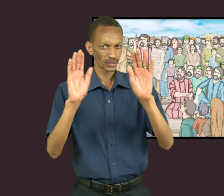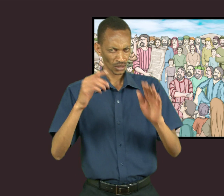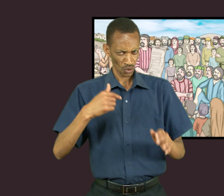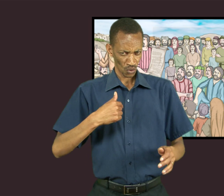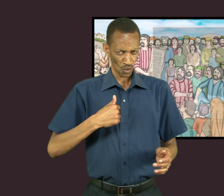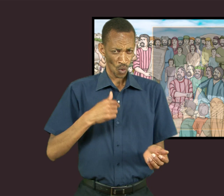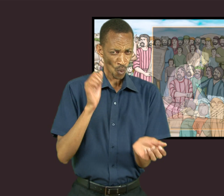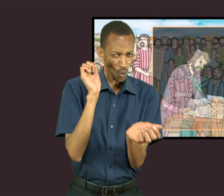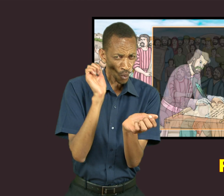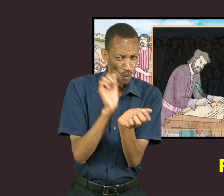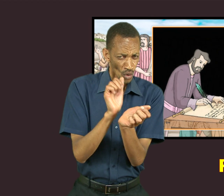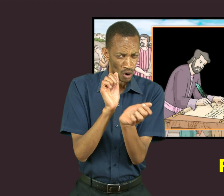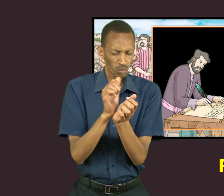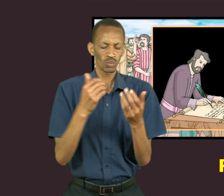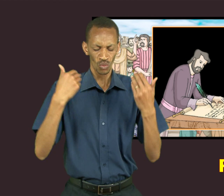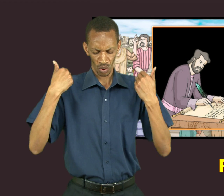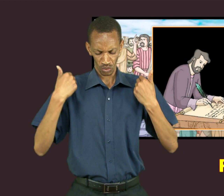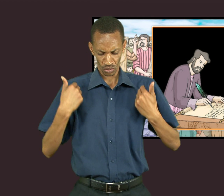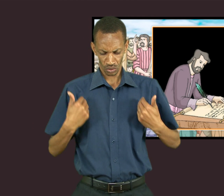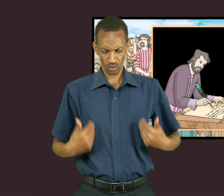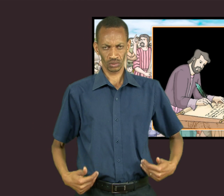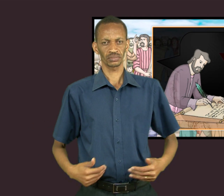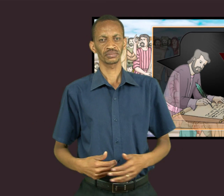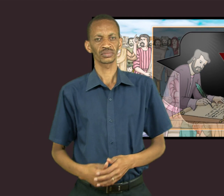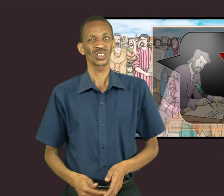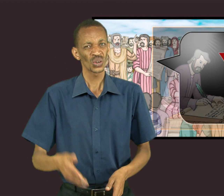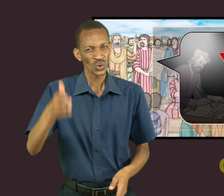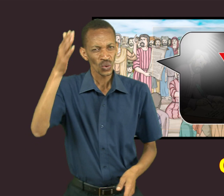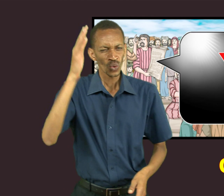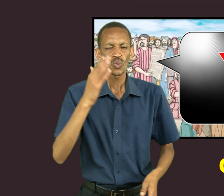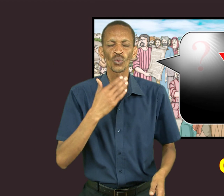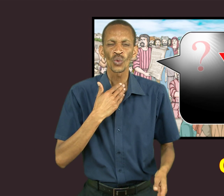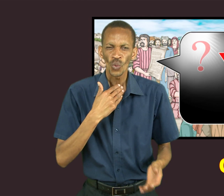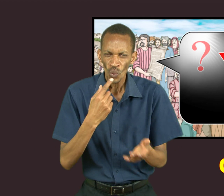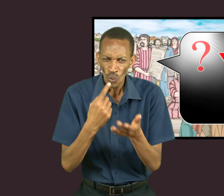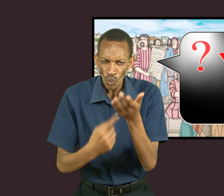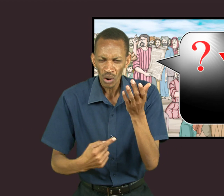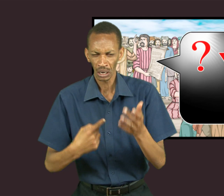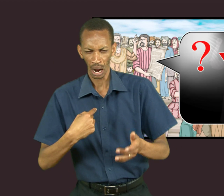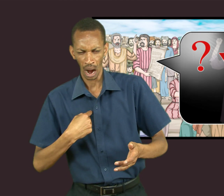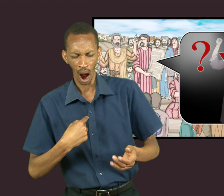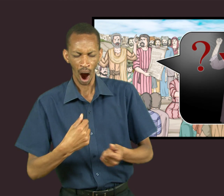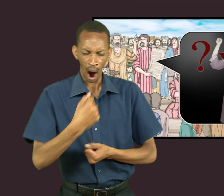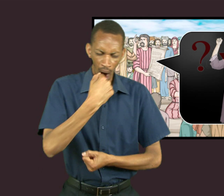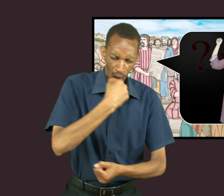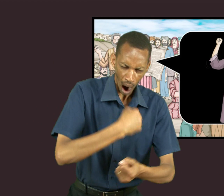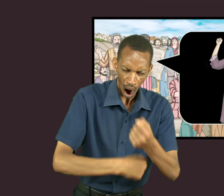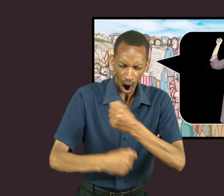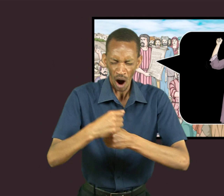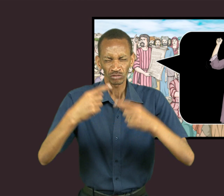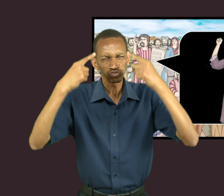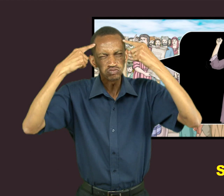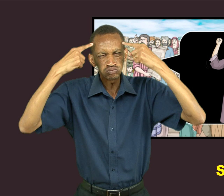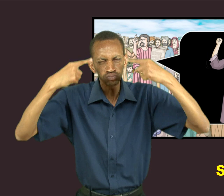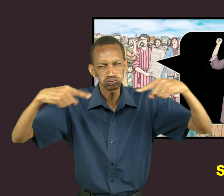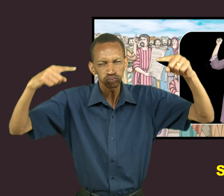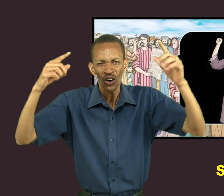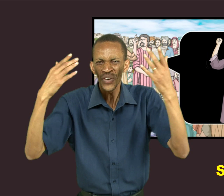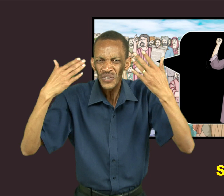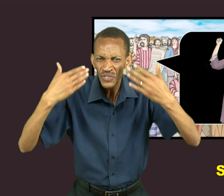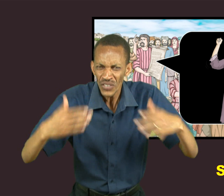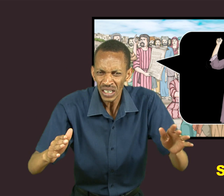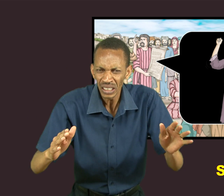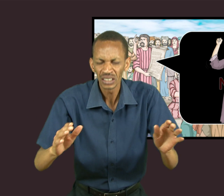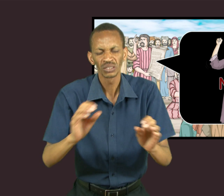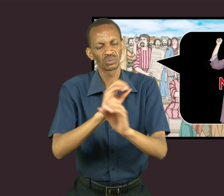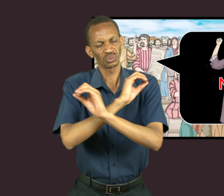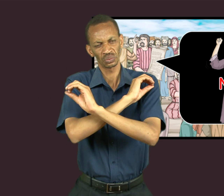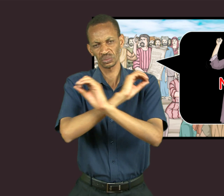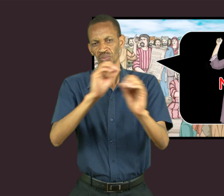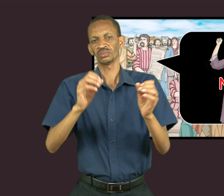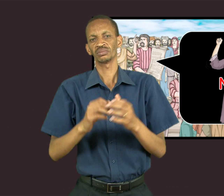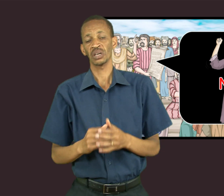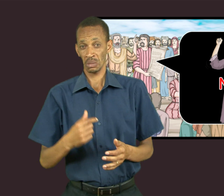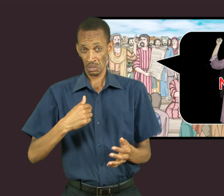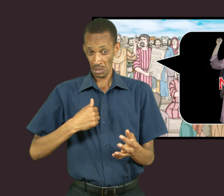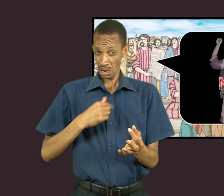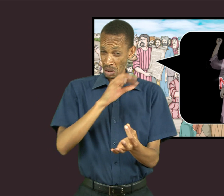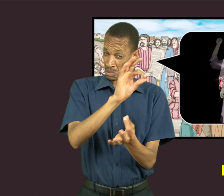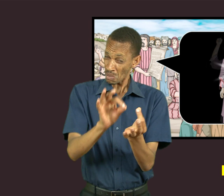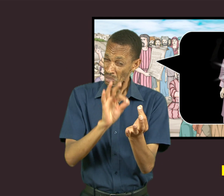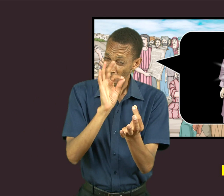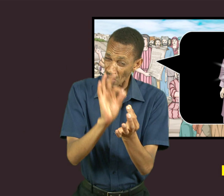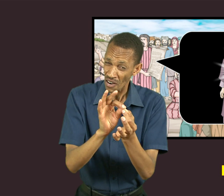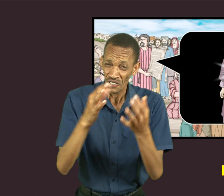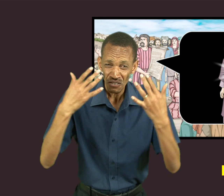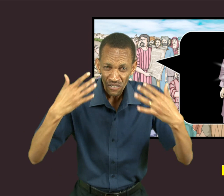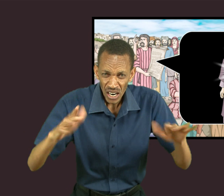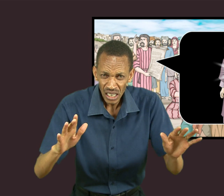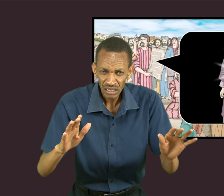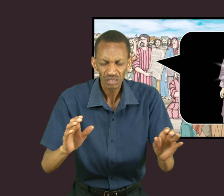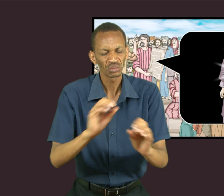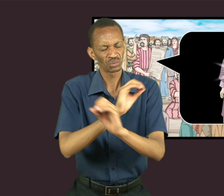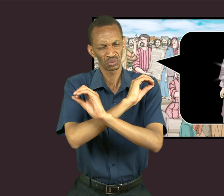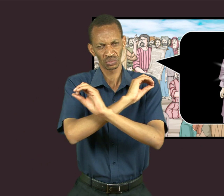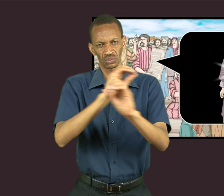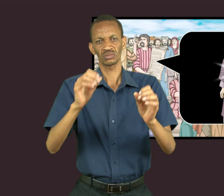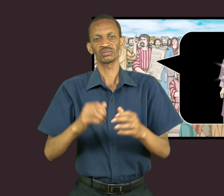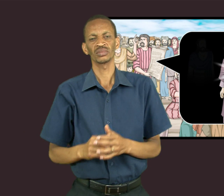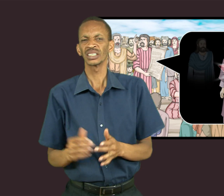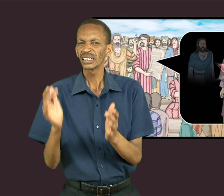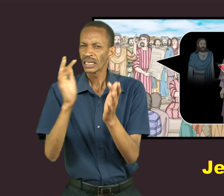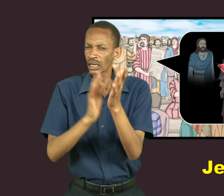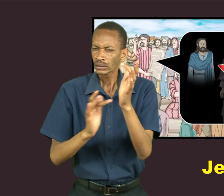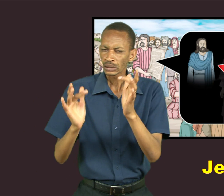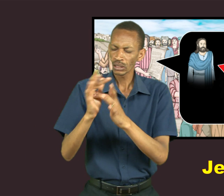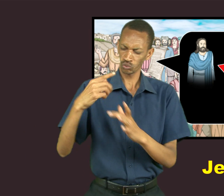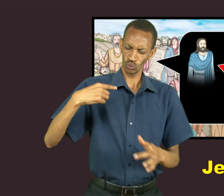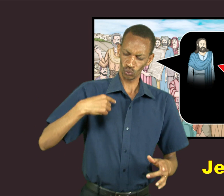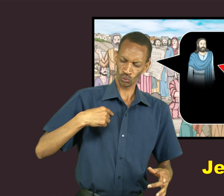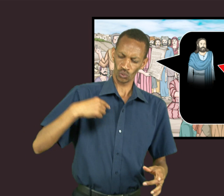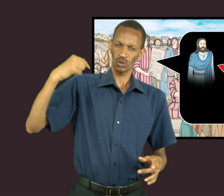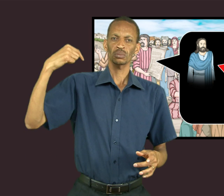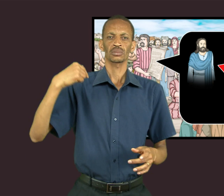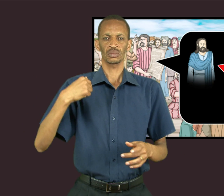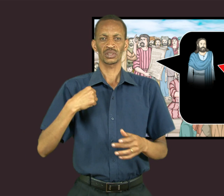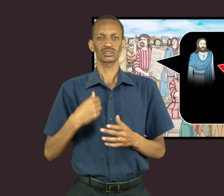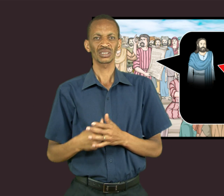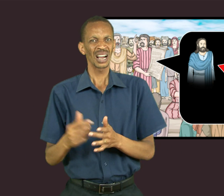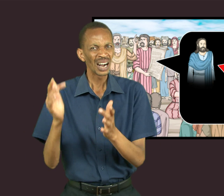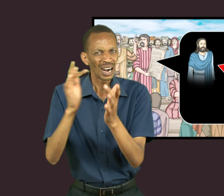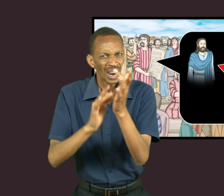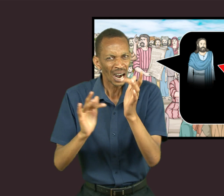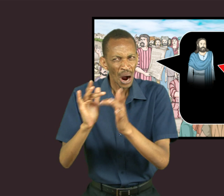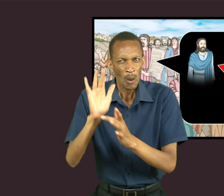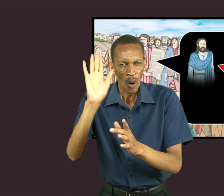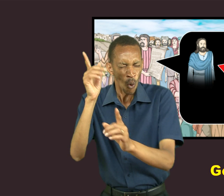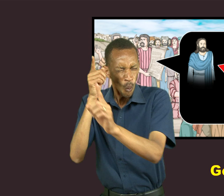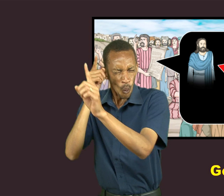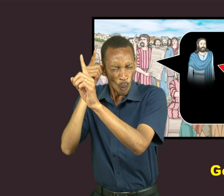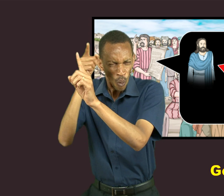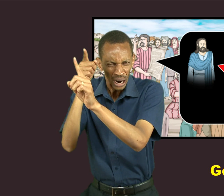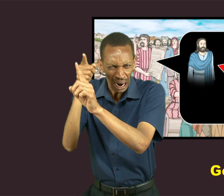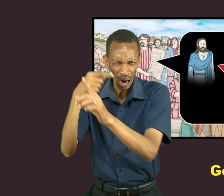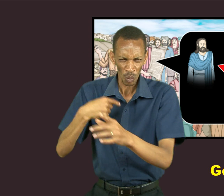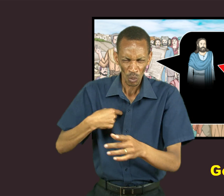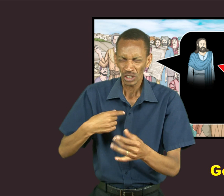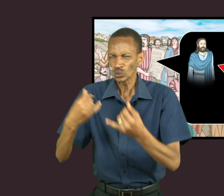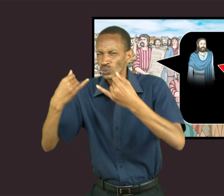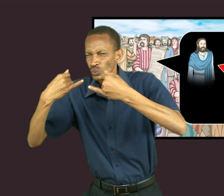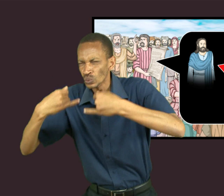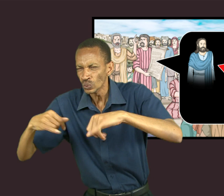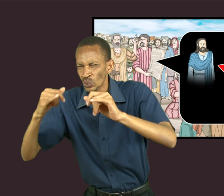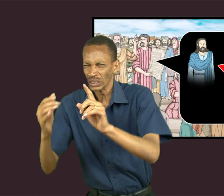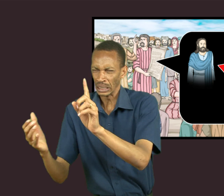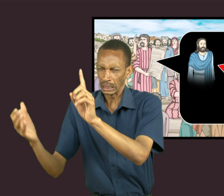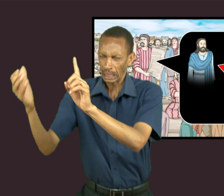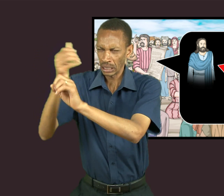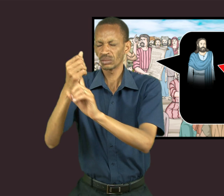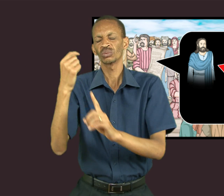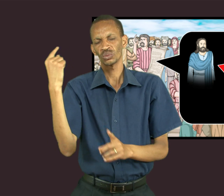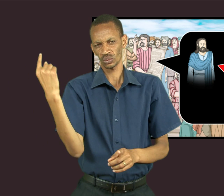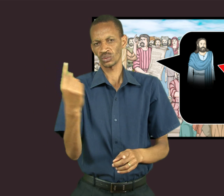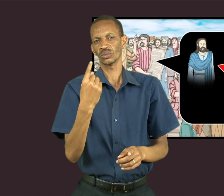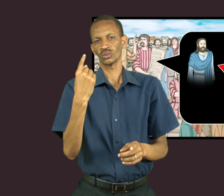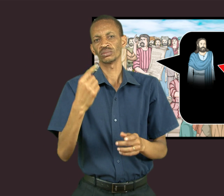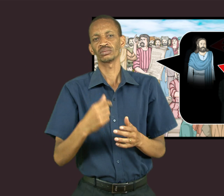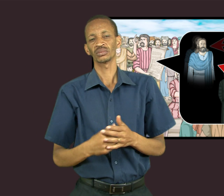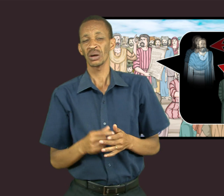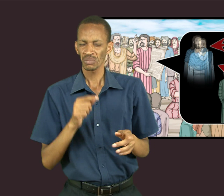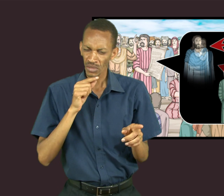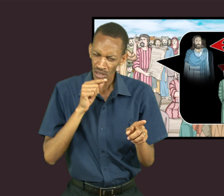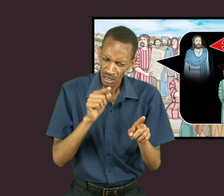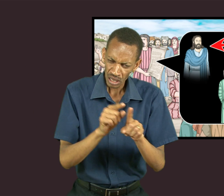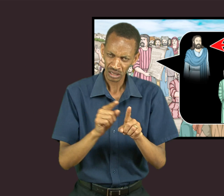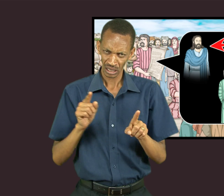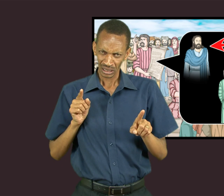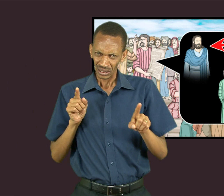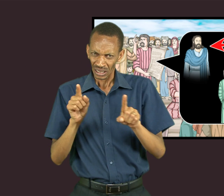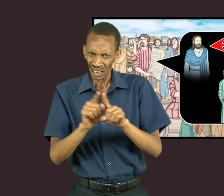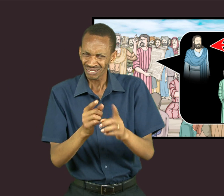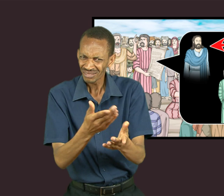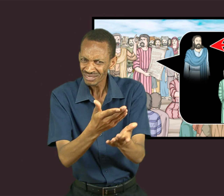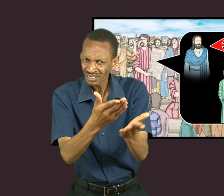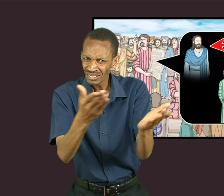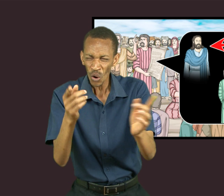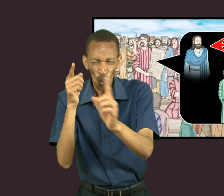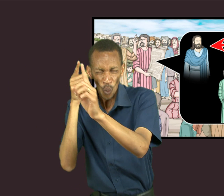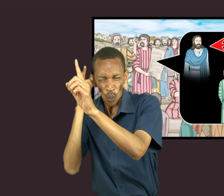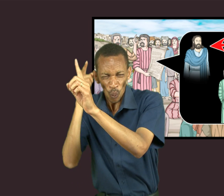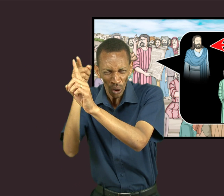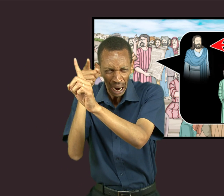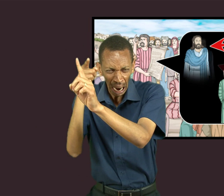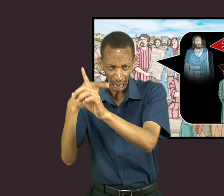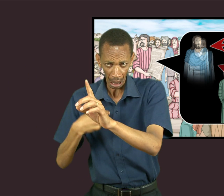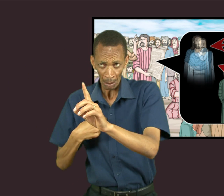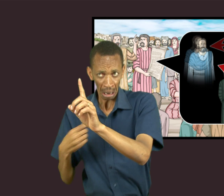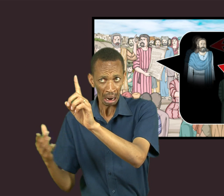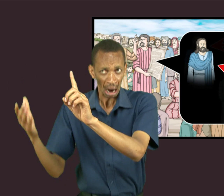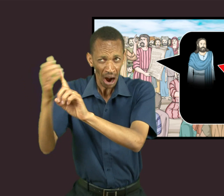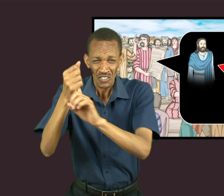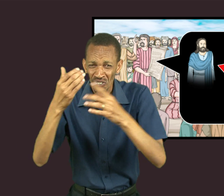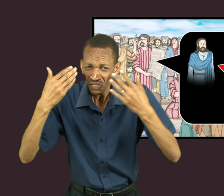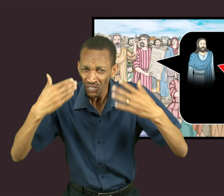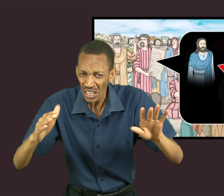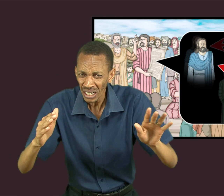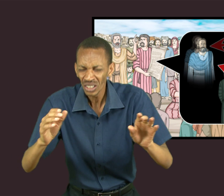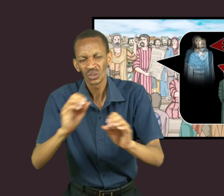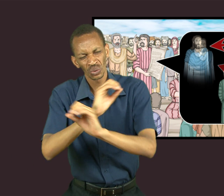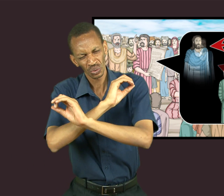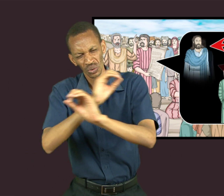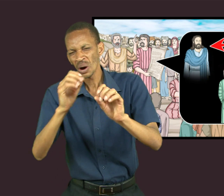Not that I have already obtained all this, or have already been made perfect, but I press on to take hold of that for which Christ Jesus took hold of me.